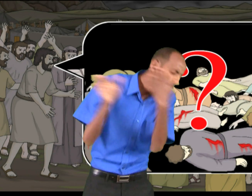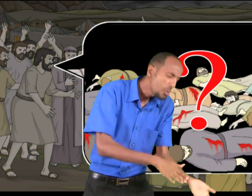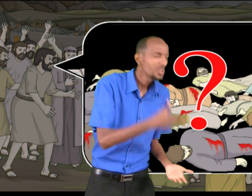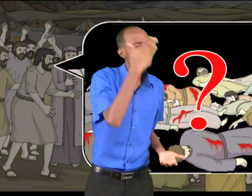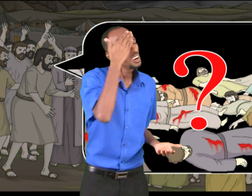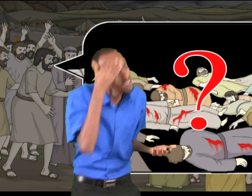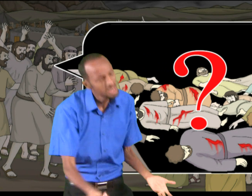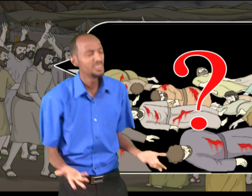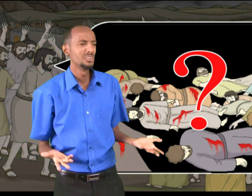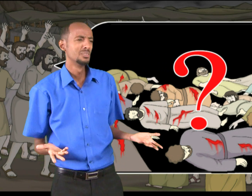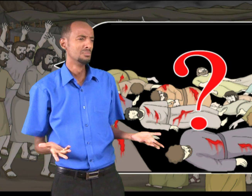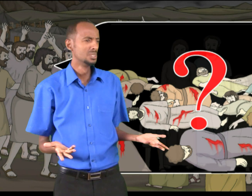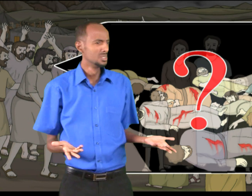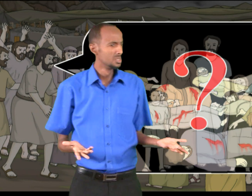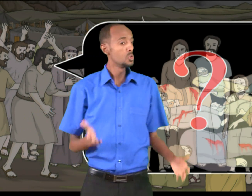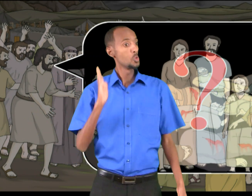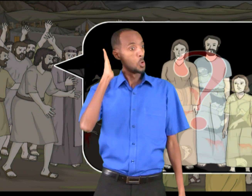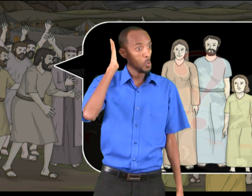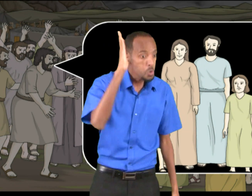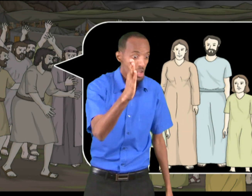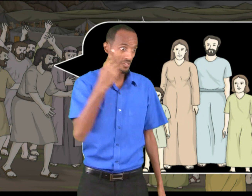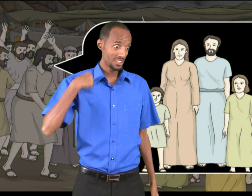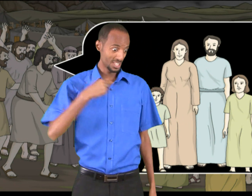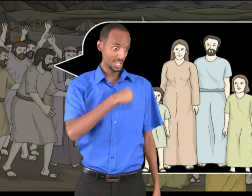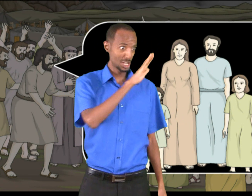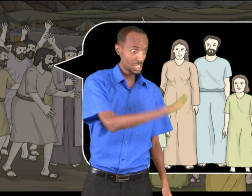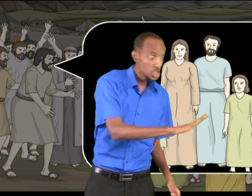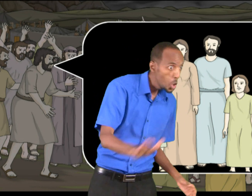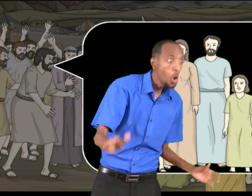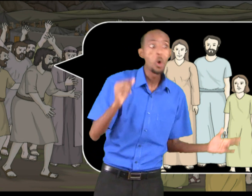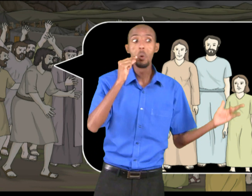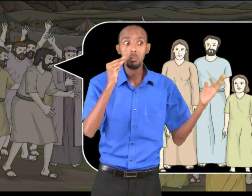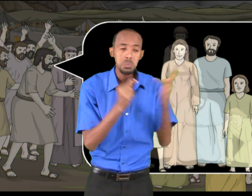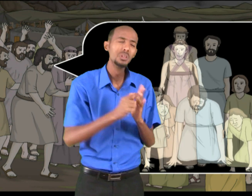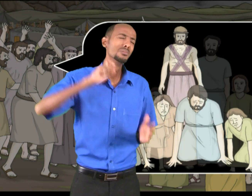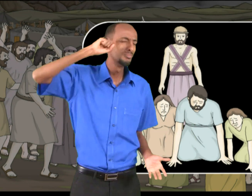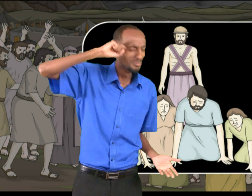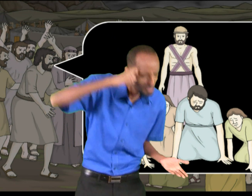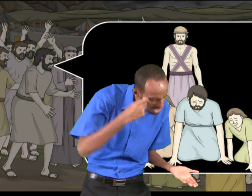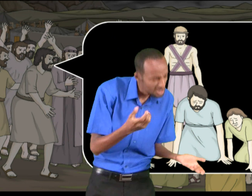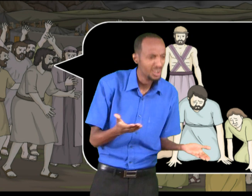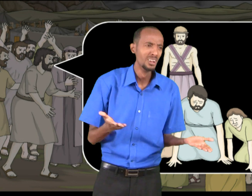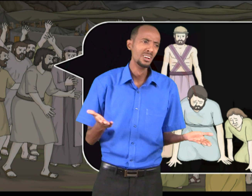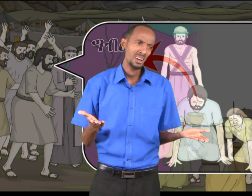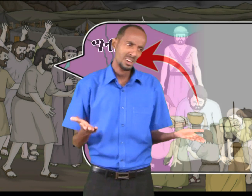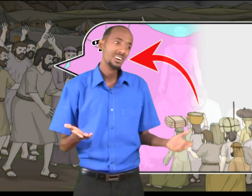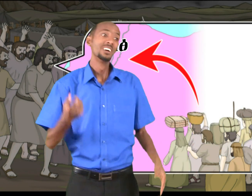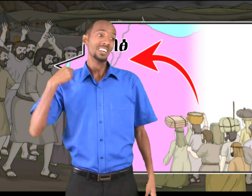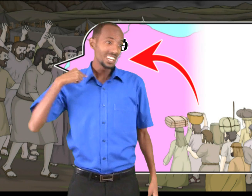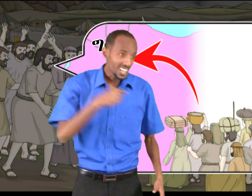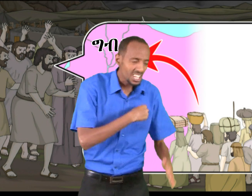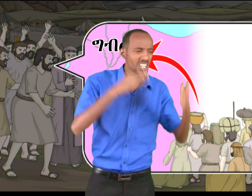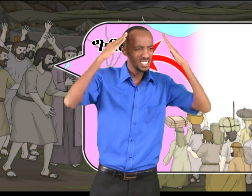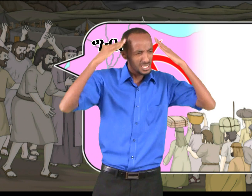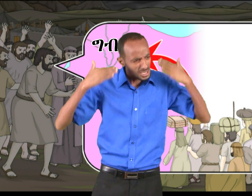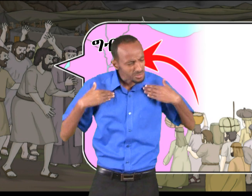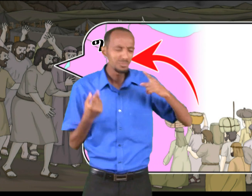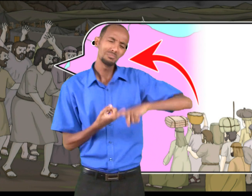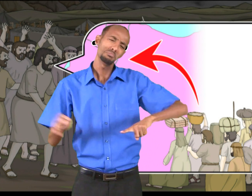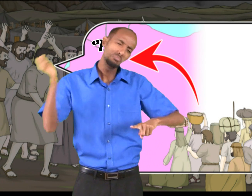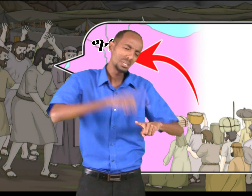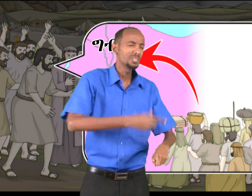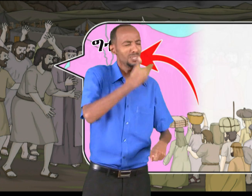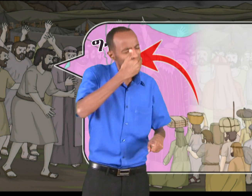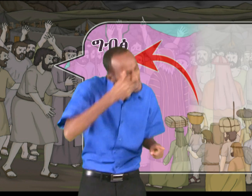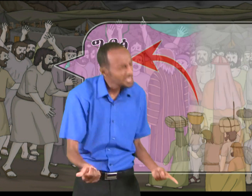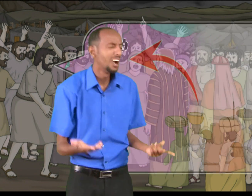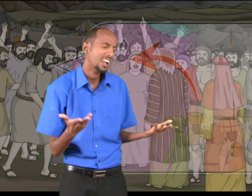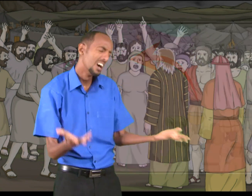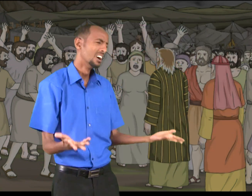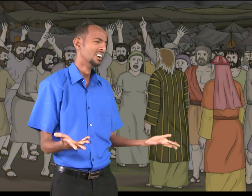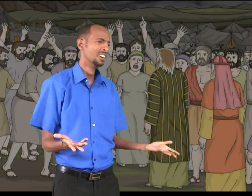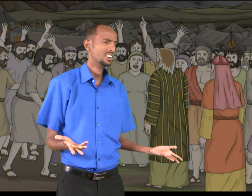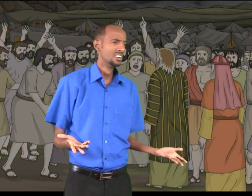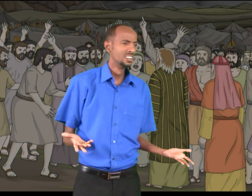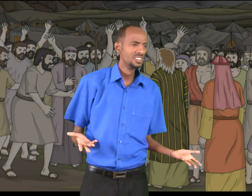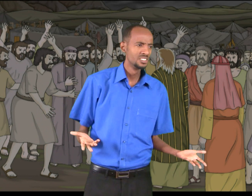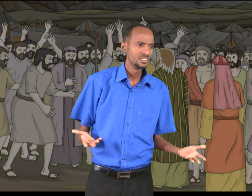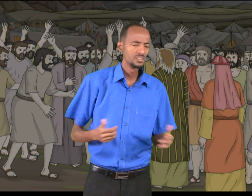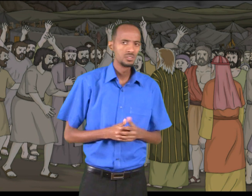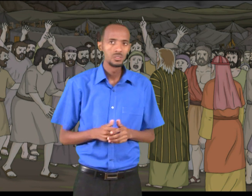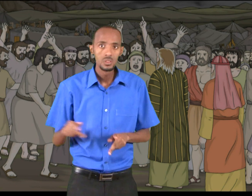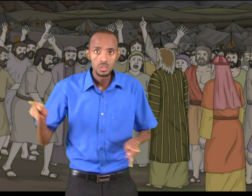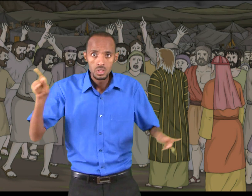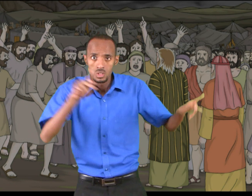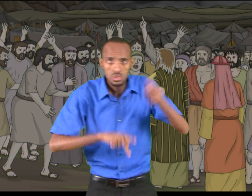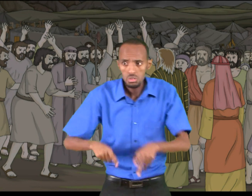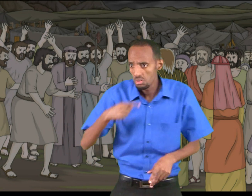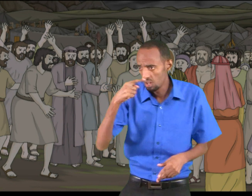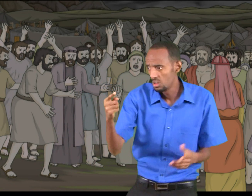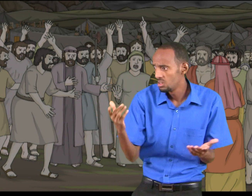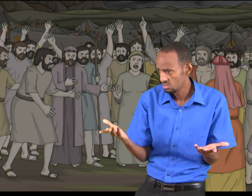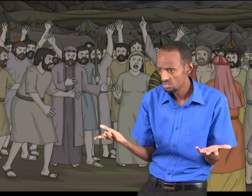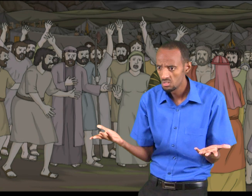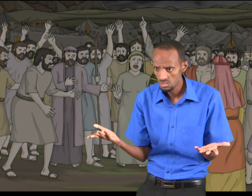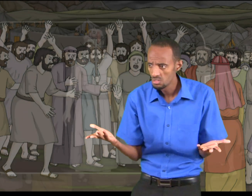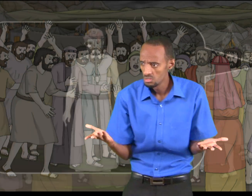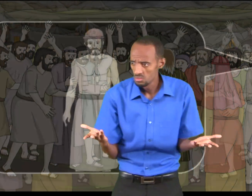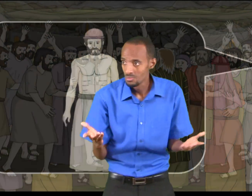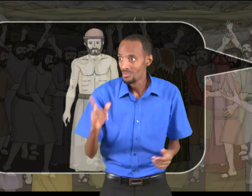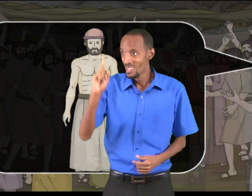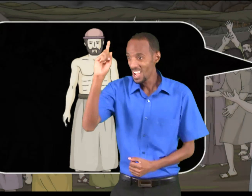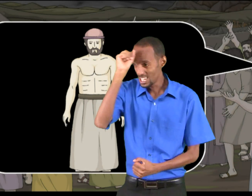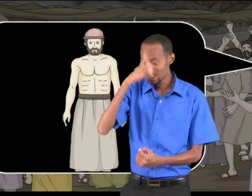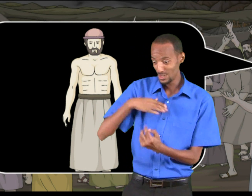Our wives and children will become plunder. Would it not be better for us to go back to Egypt?”